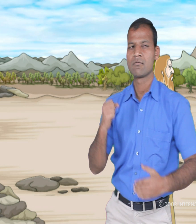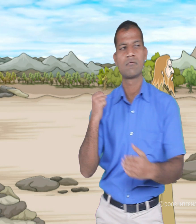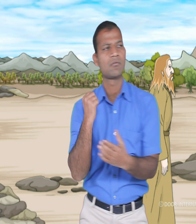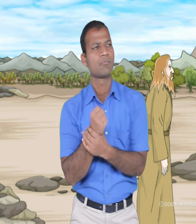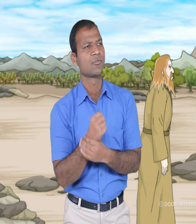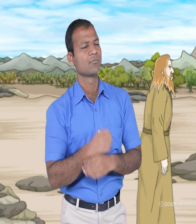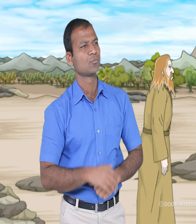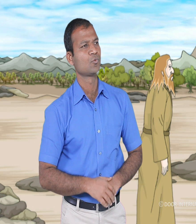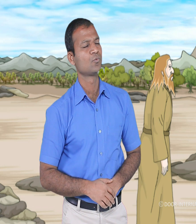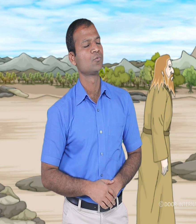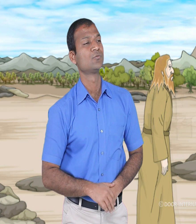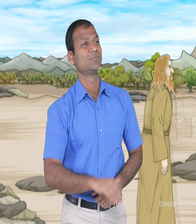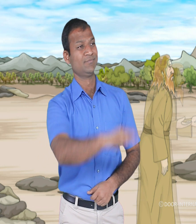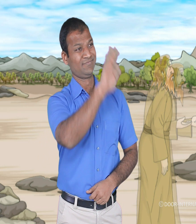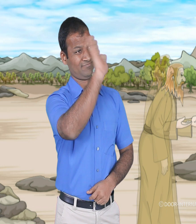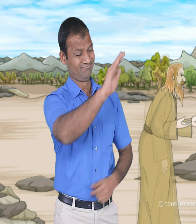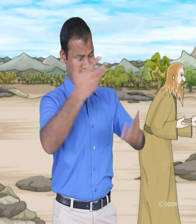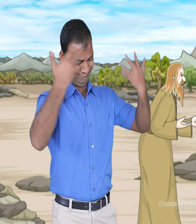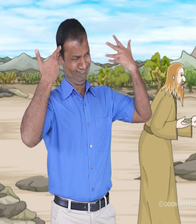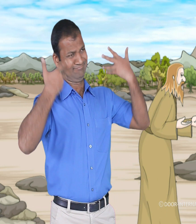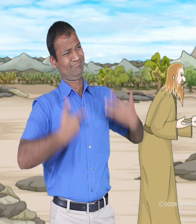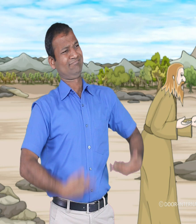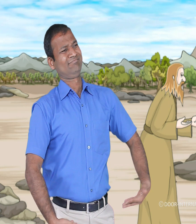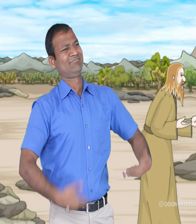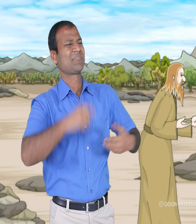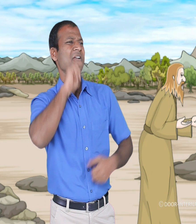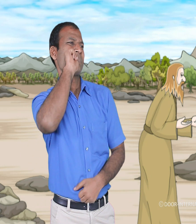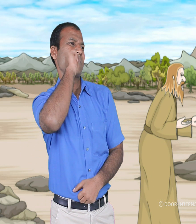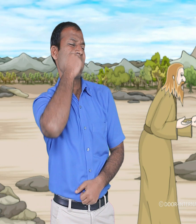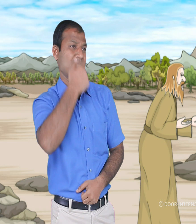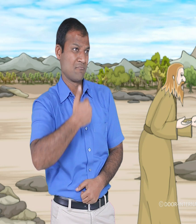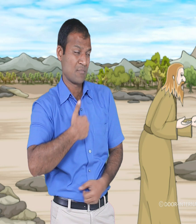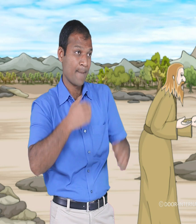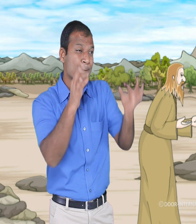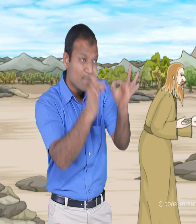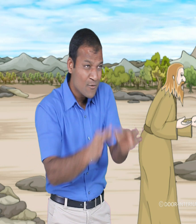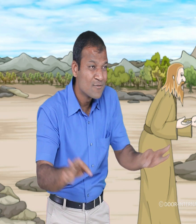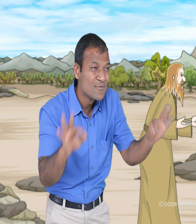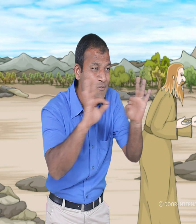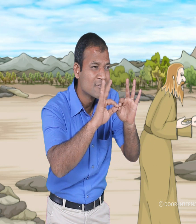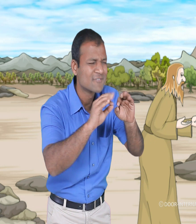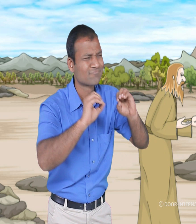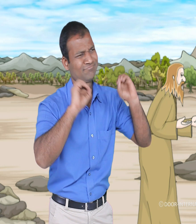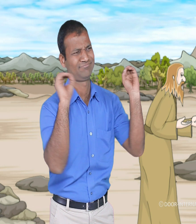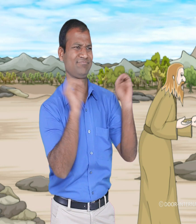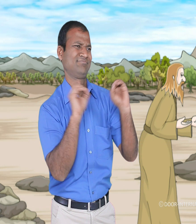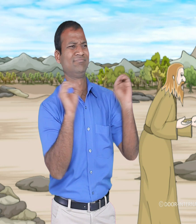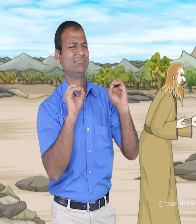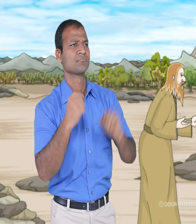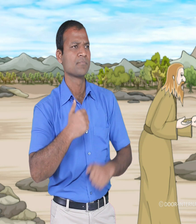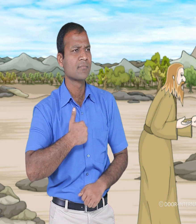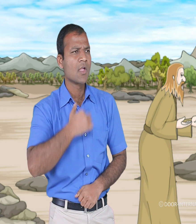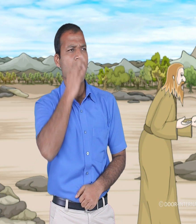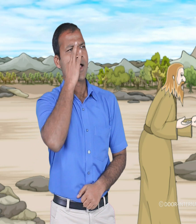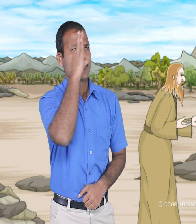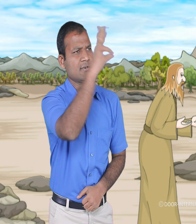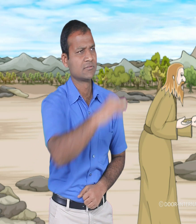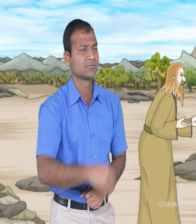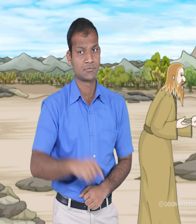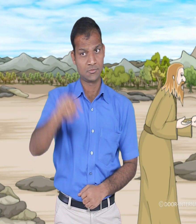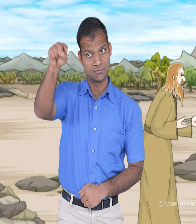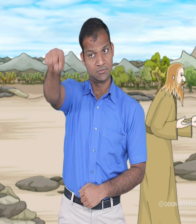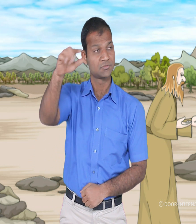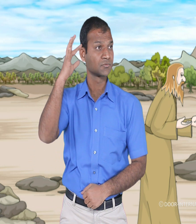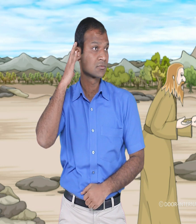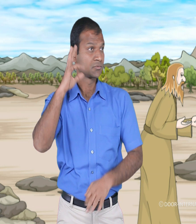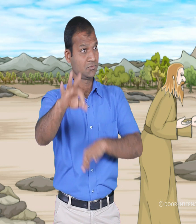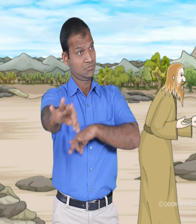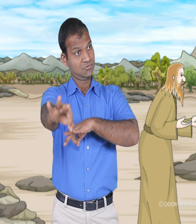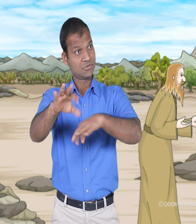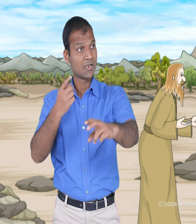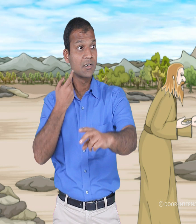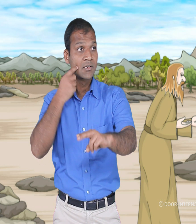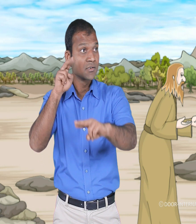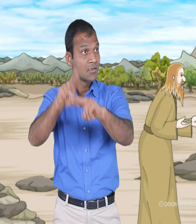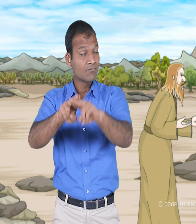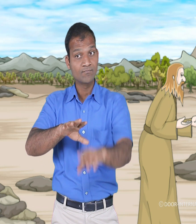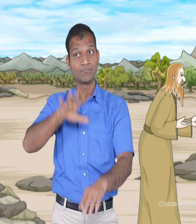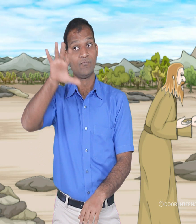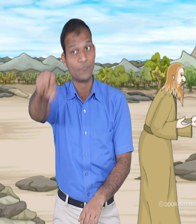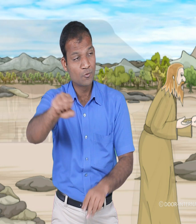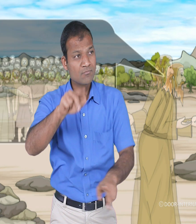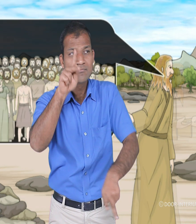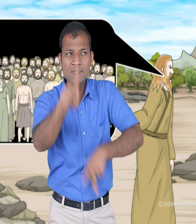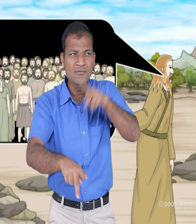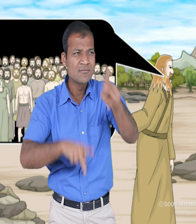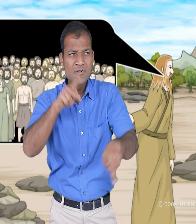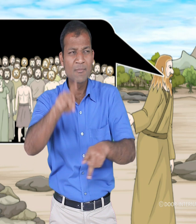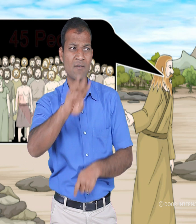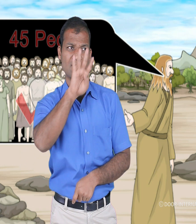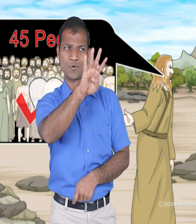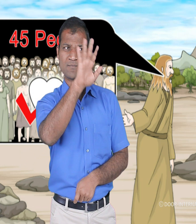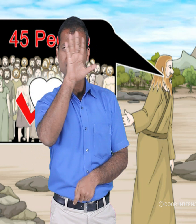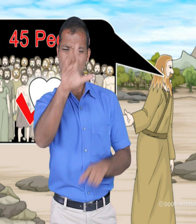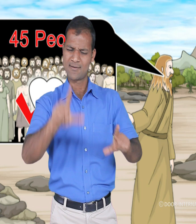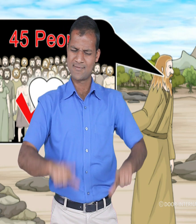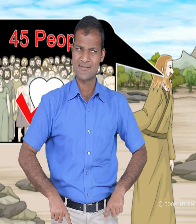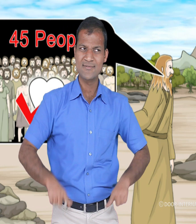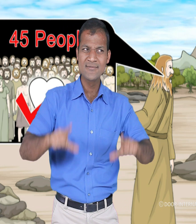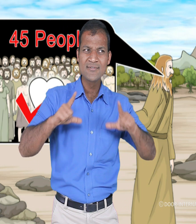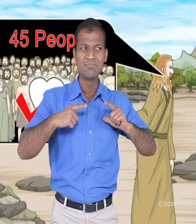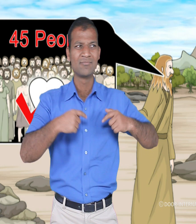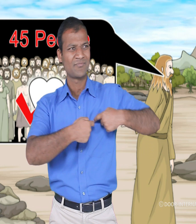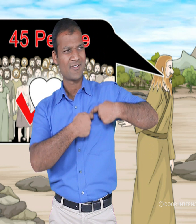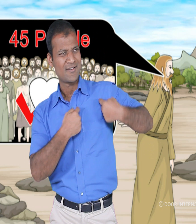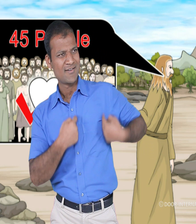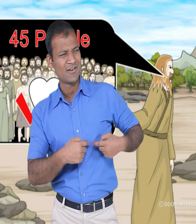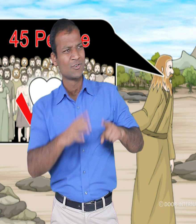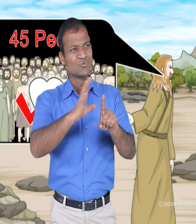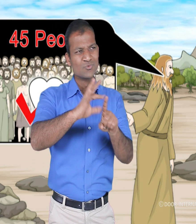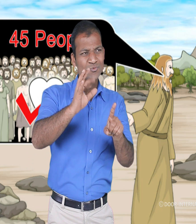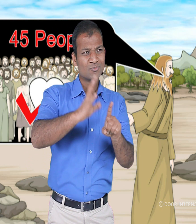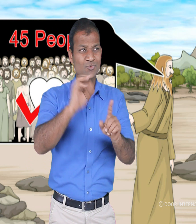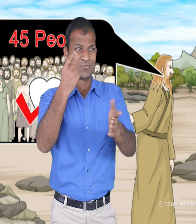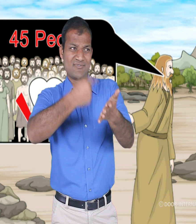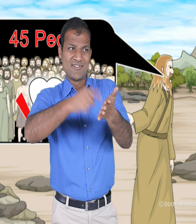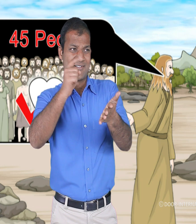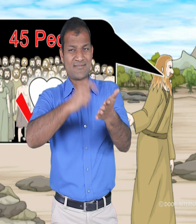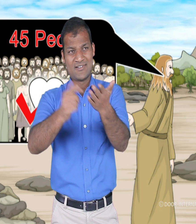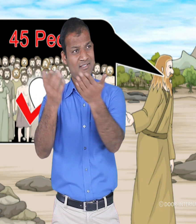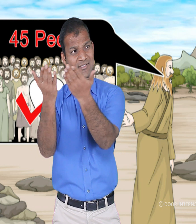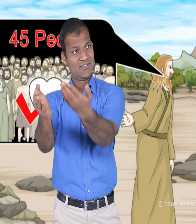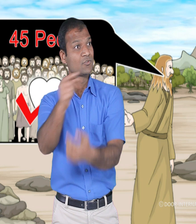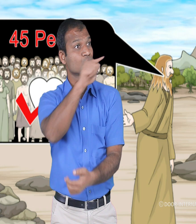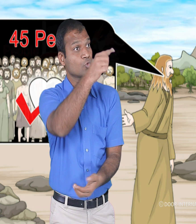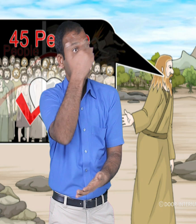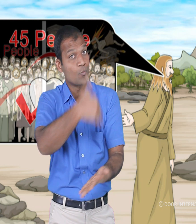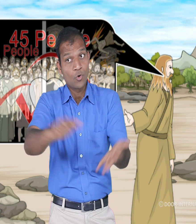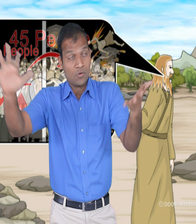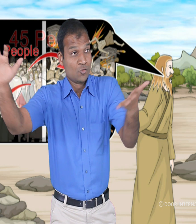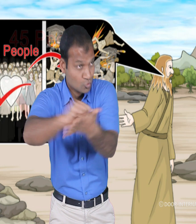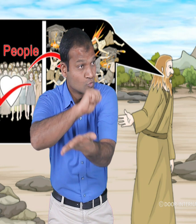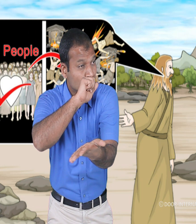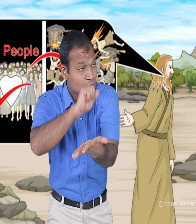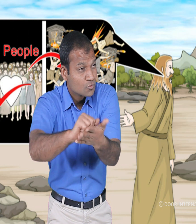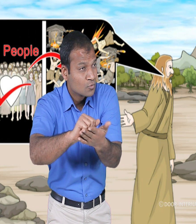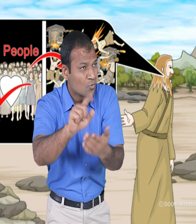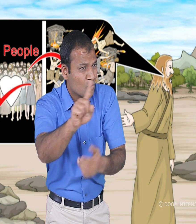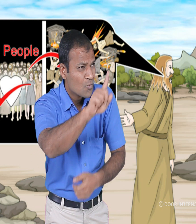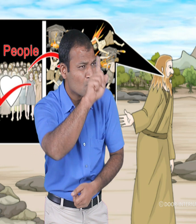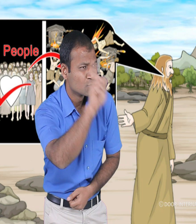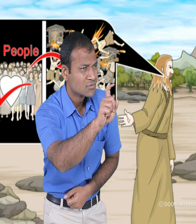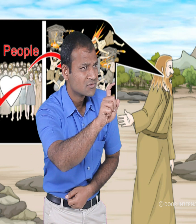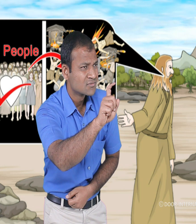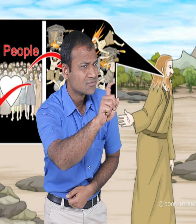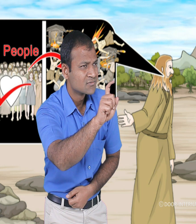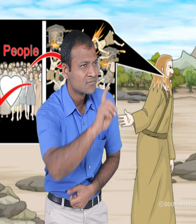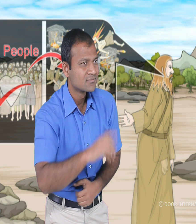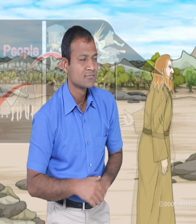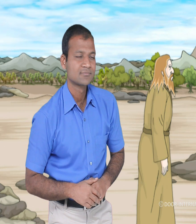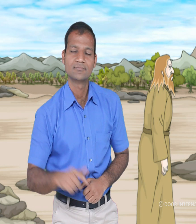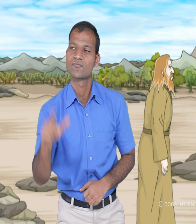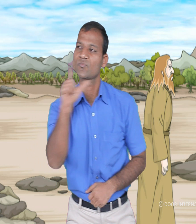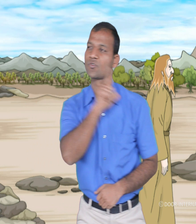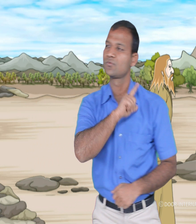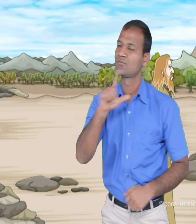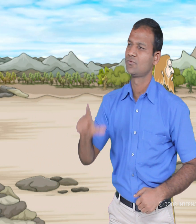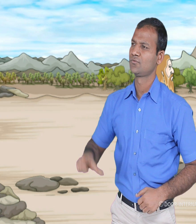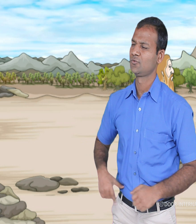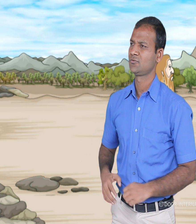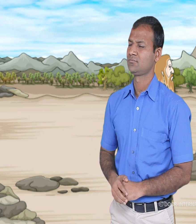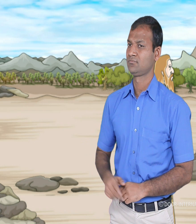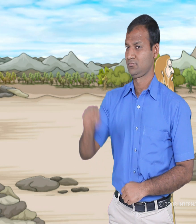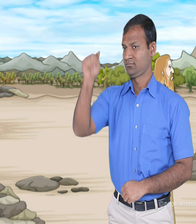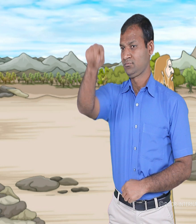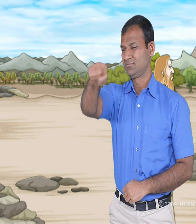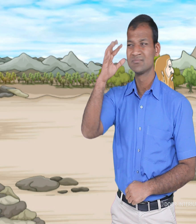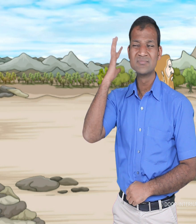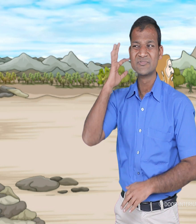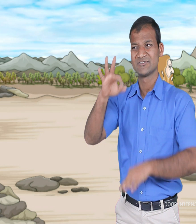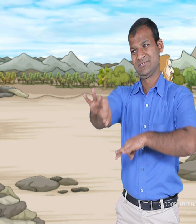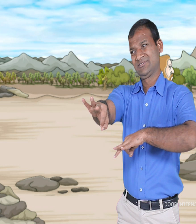Then Abraham answered, “Now that I have ventured to speak to the Lord—though I am but dust and ashes— suppose the fifty righteous ones lack five. Will You destroy the whole city for the lack of five?”